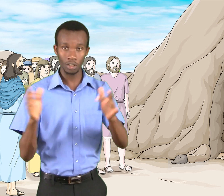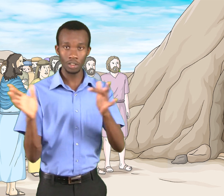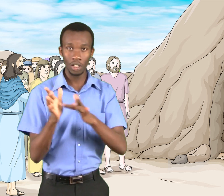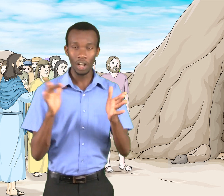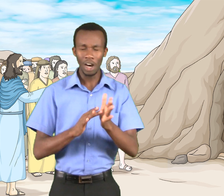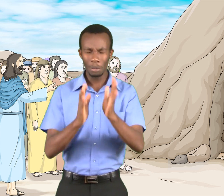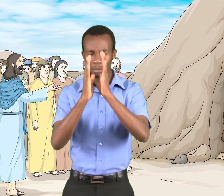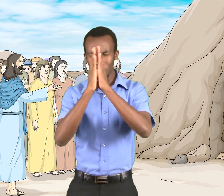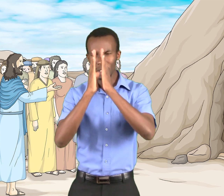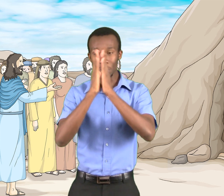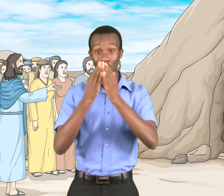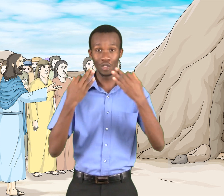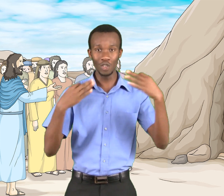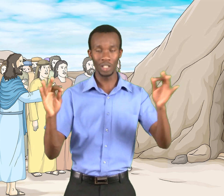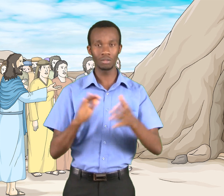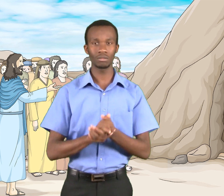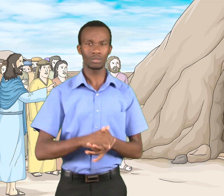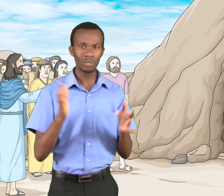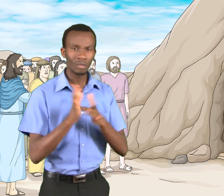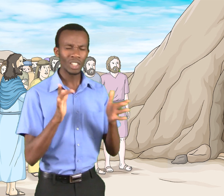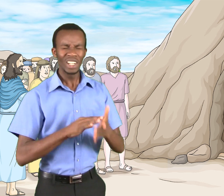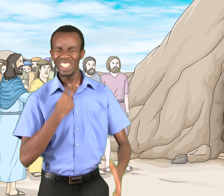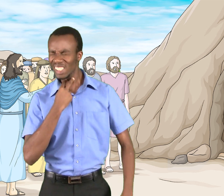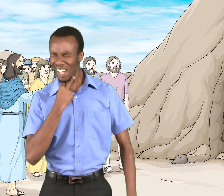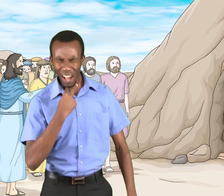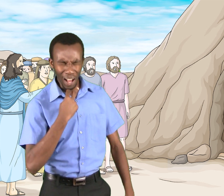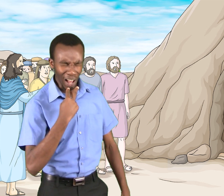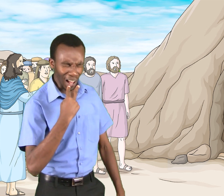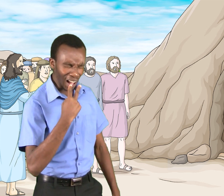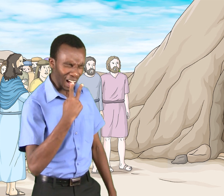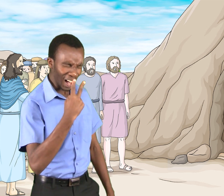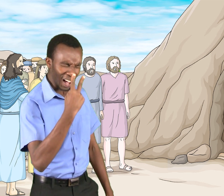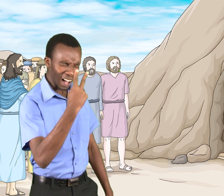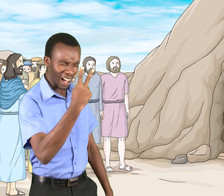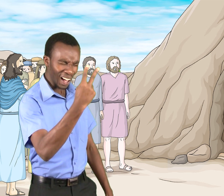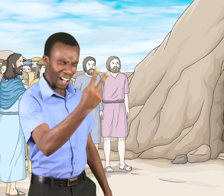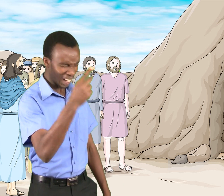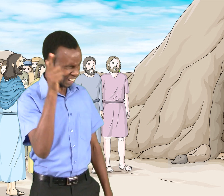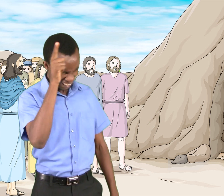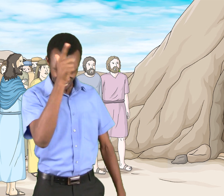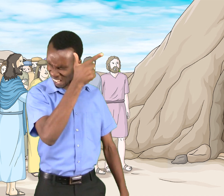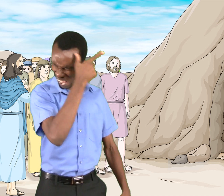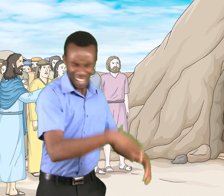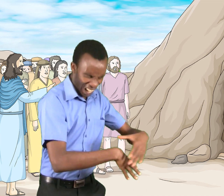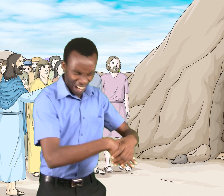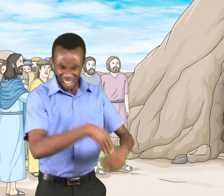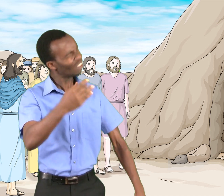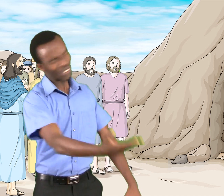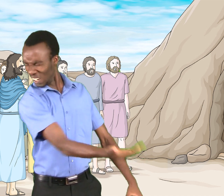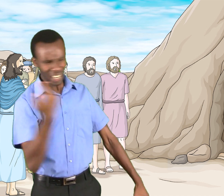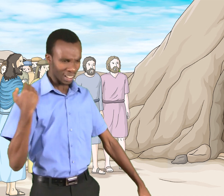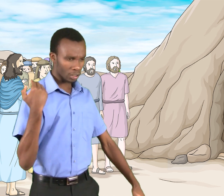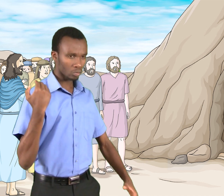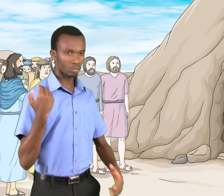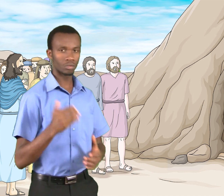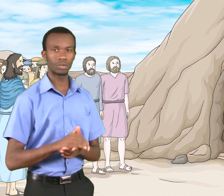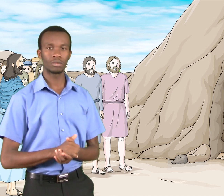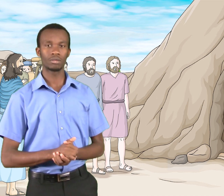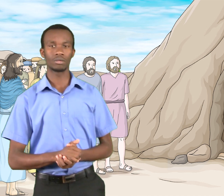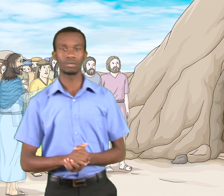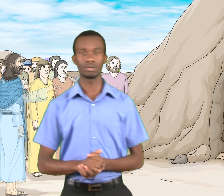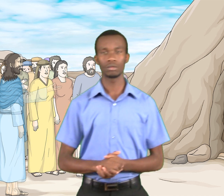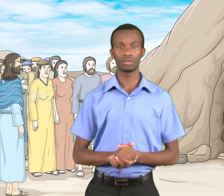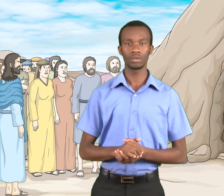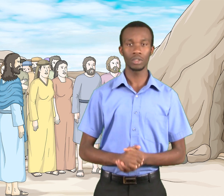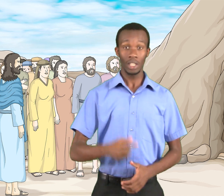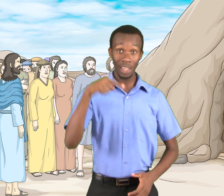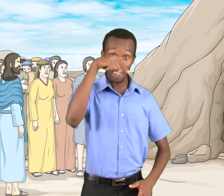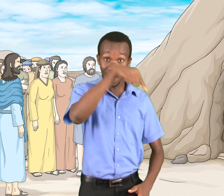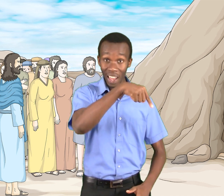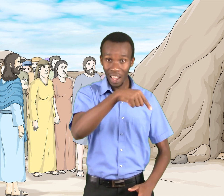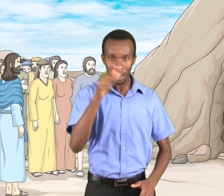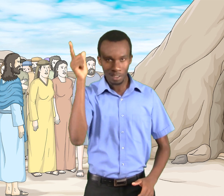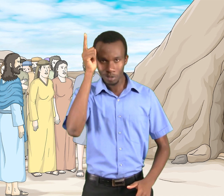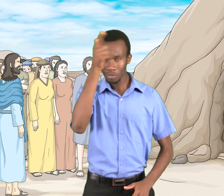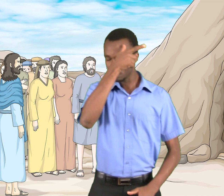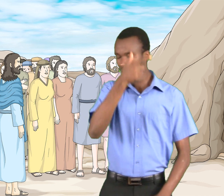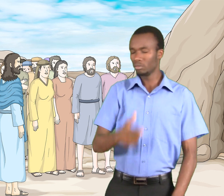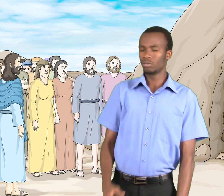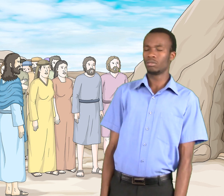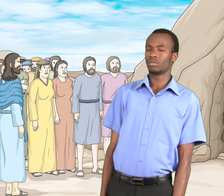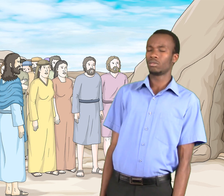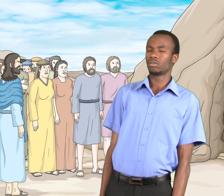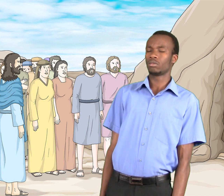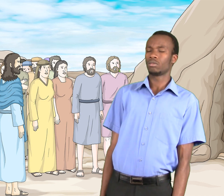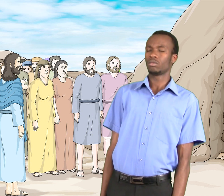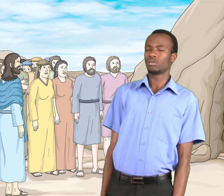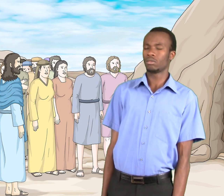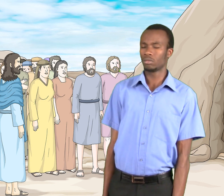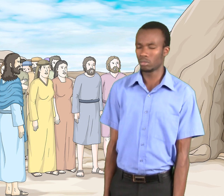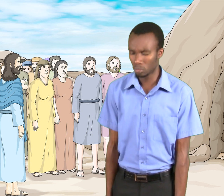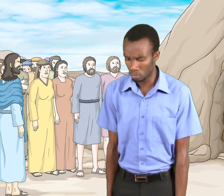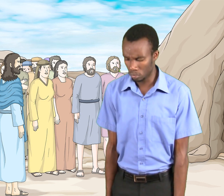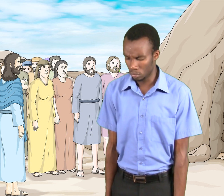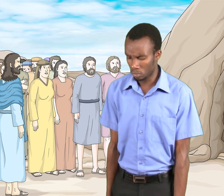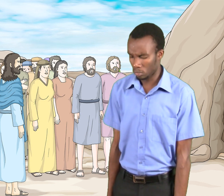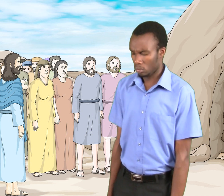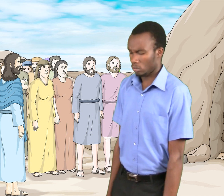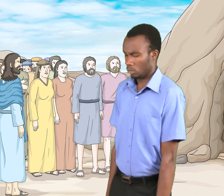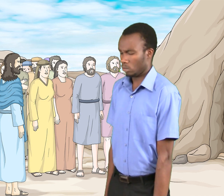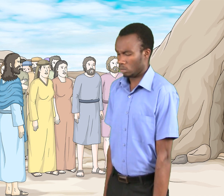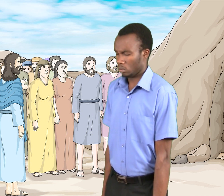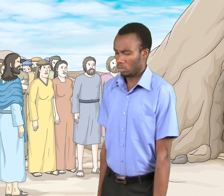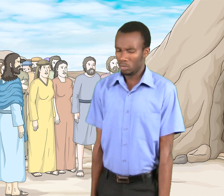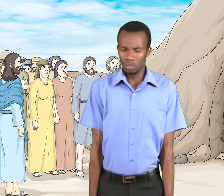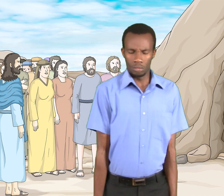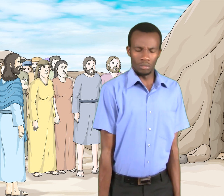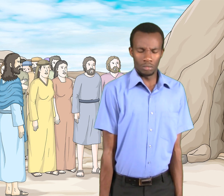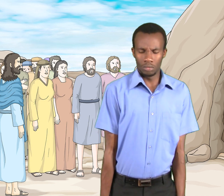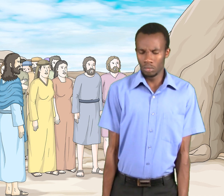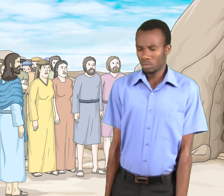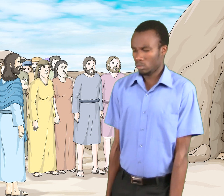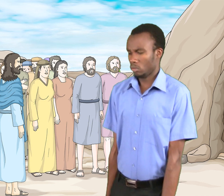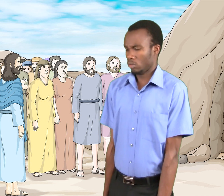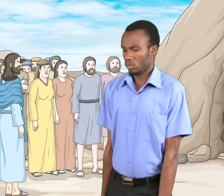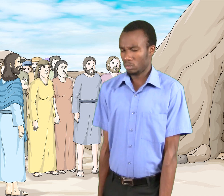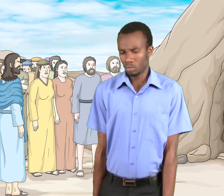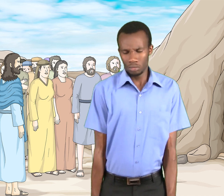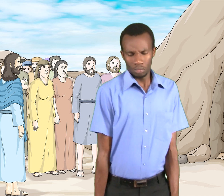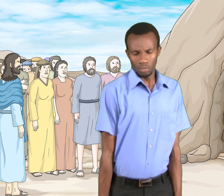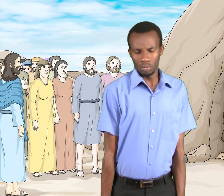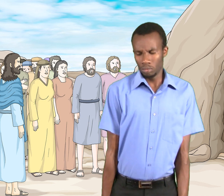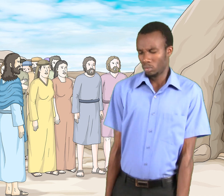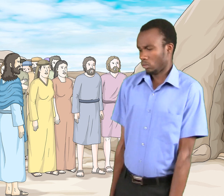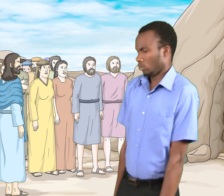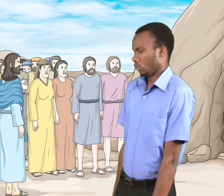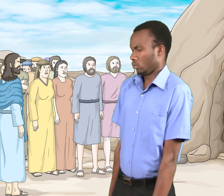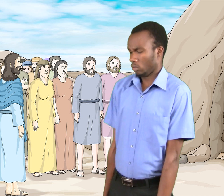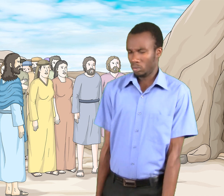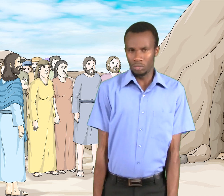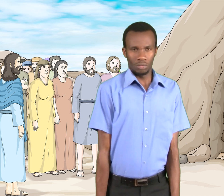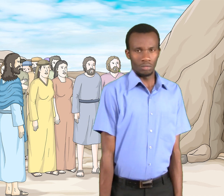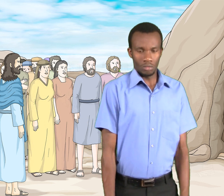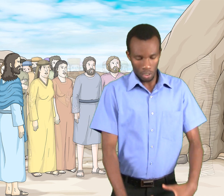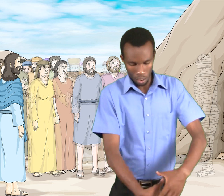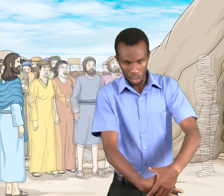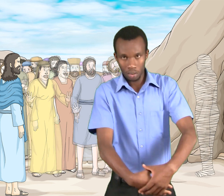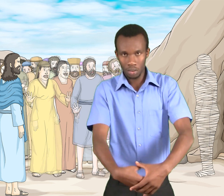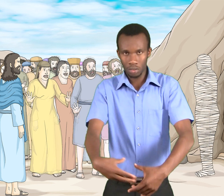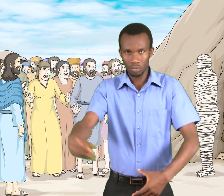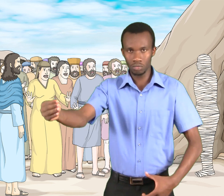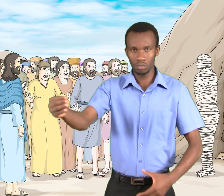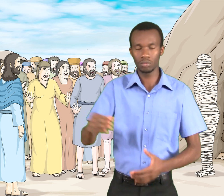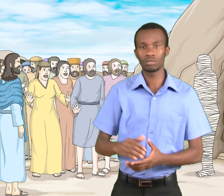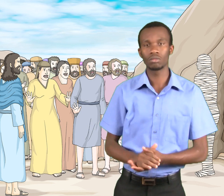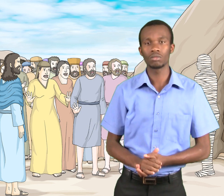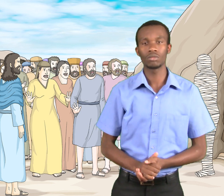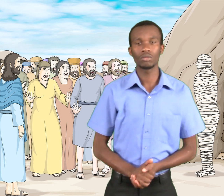After Jesus had said this, He called out in a loud voice, “Lazarus, come out!”